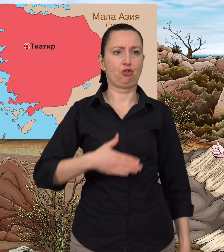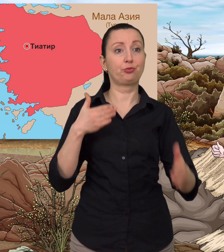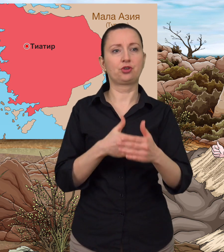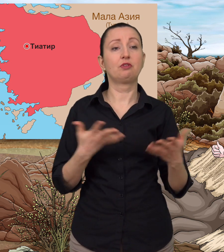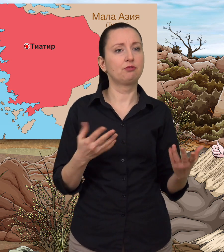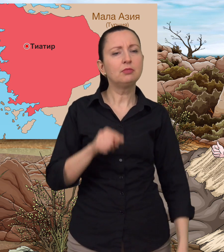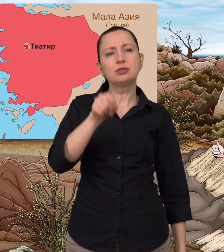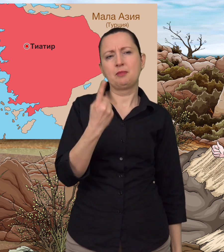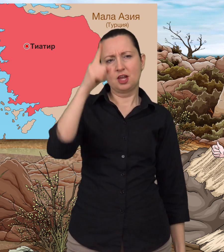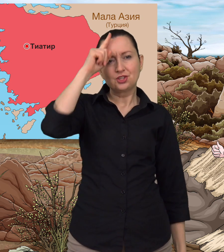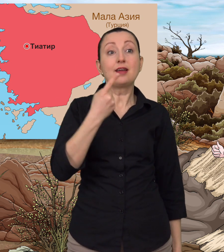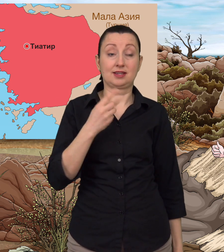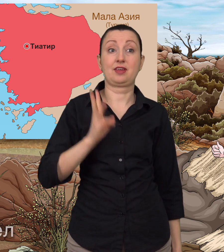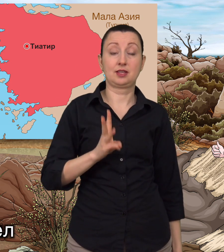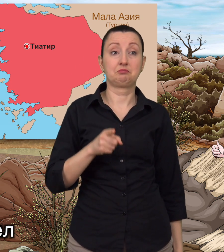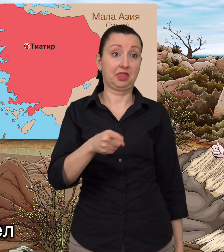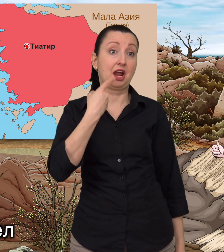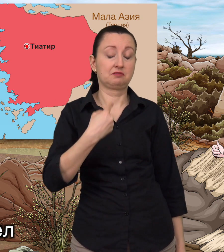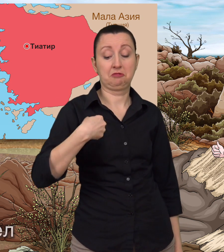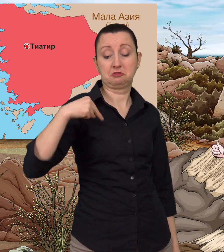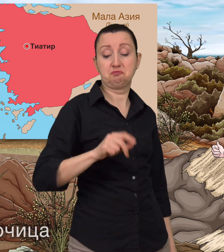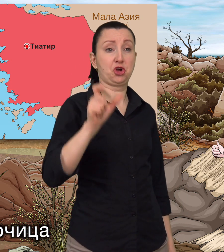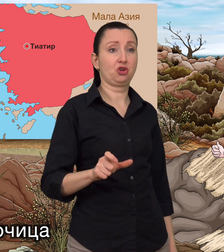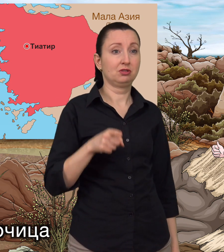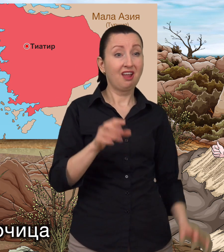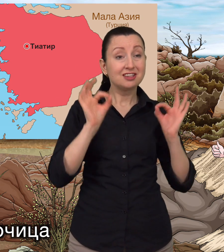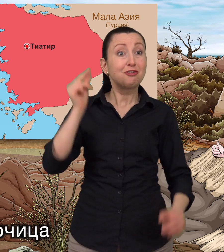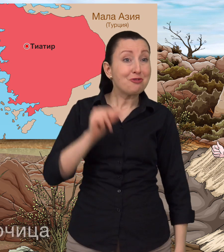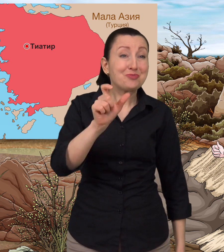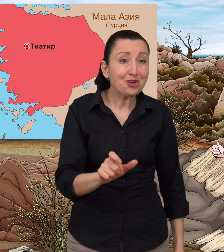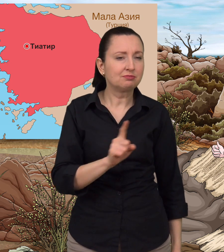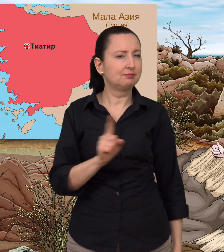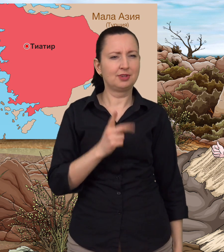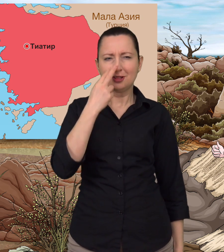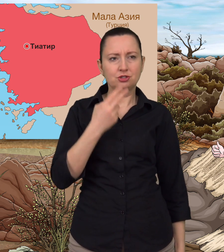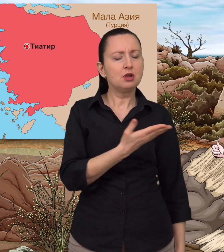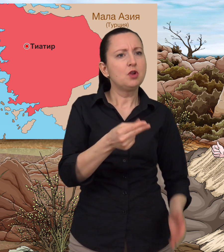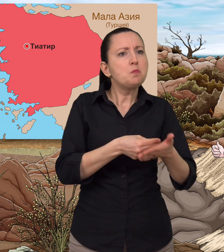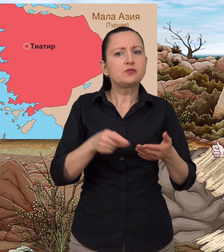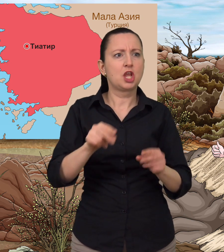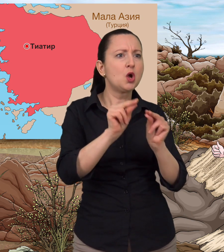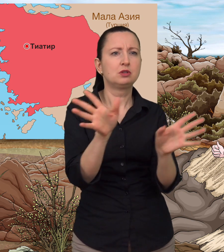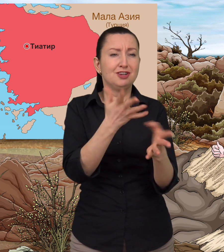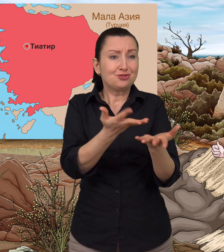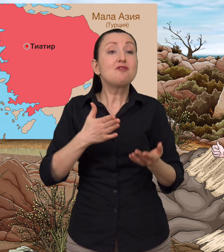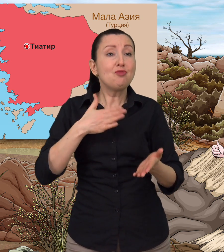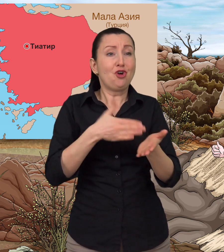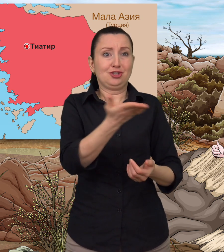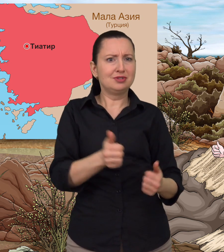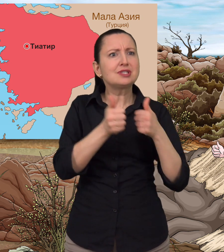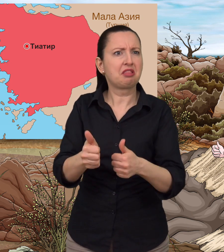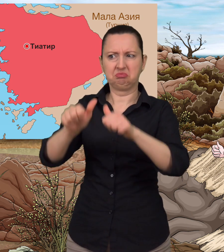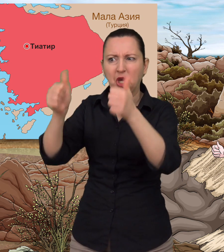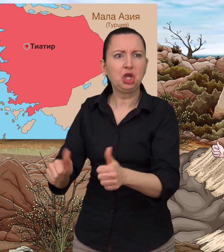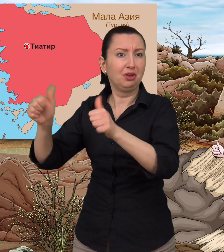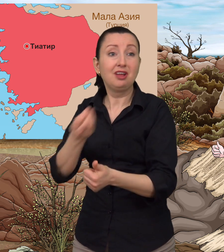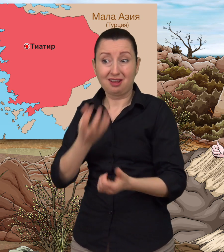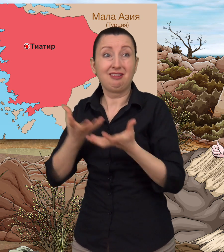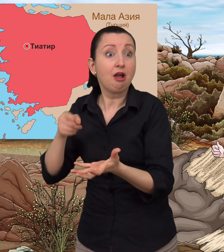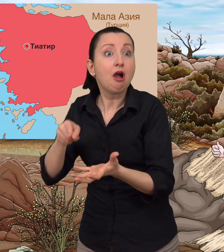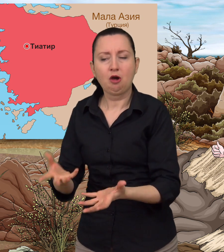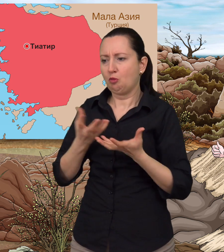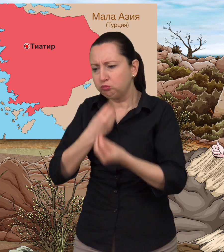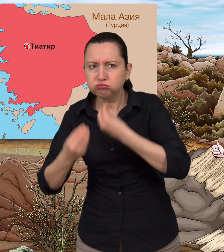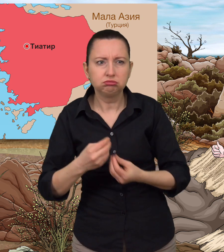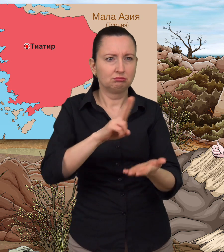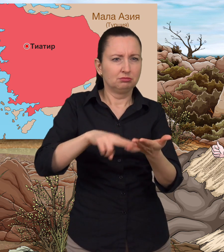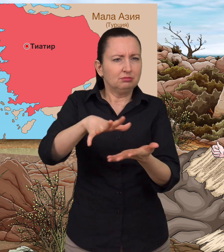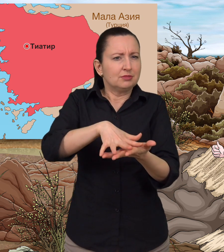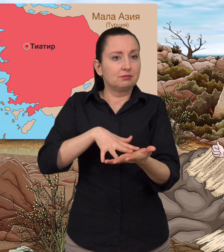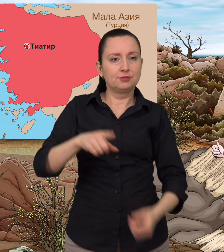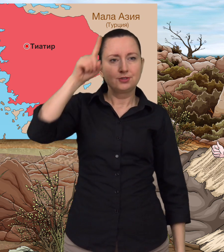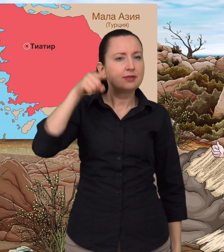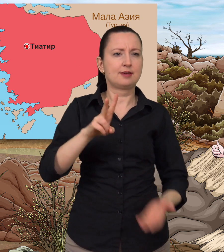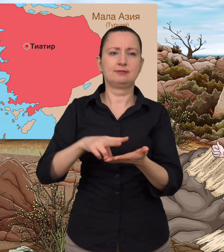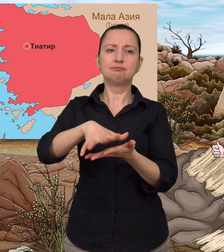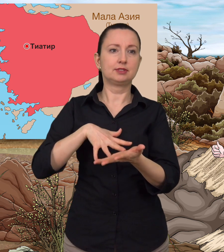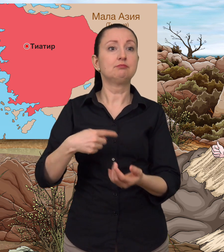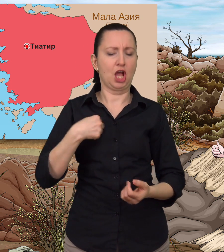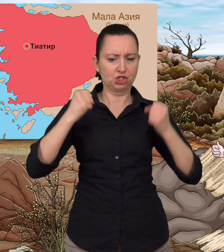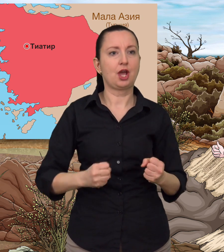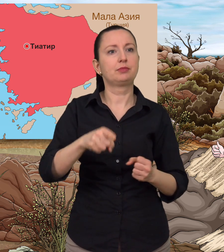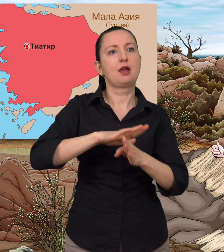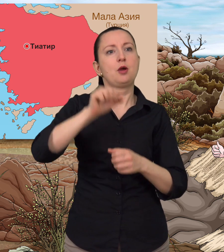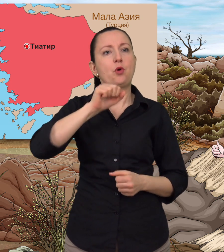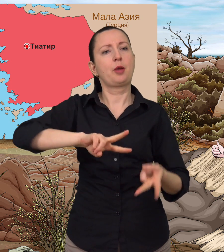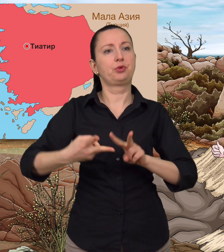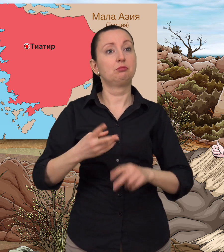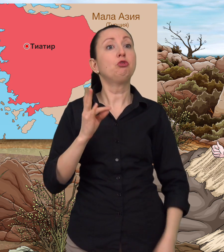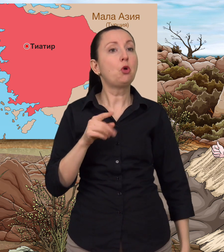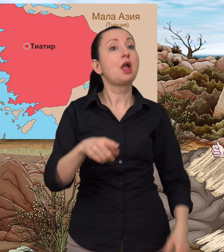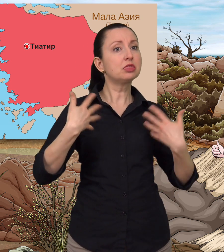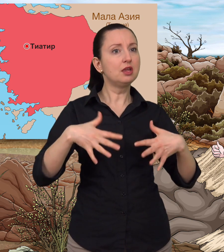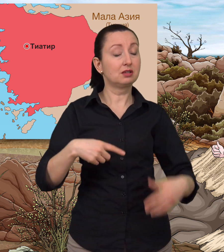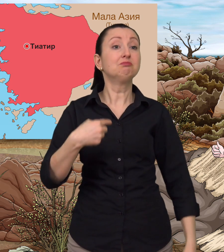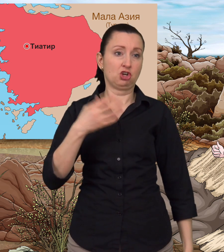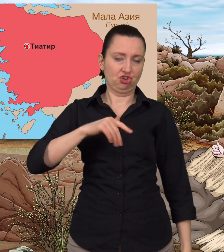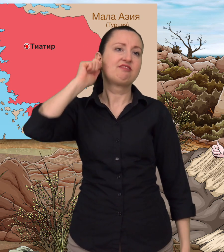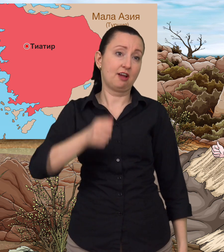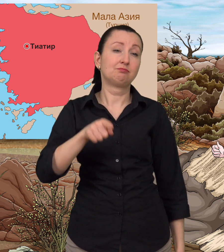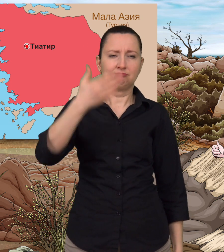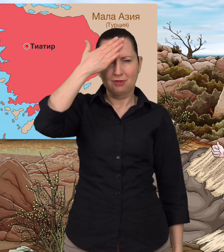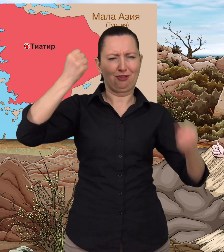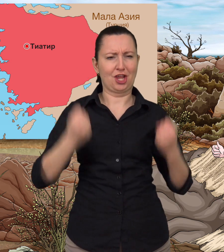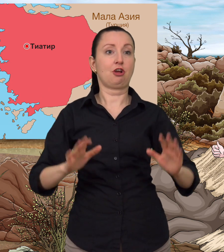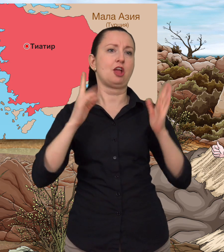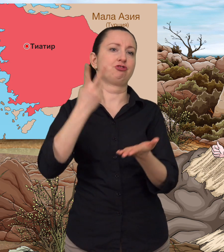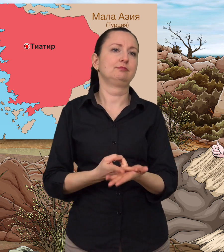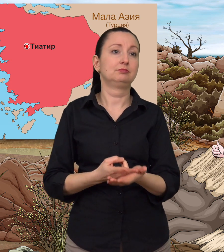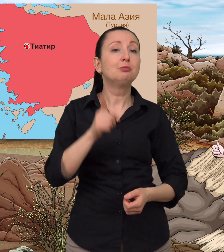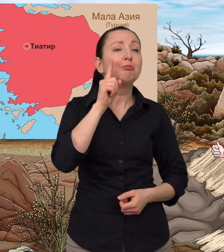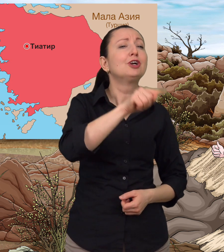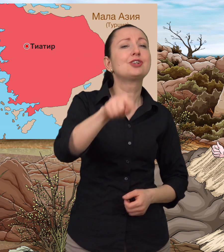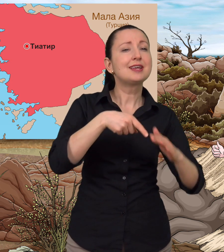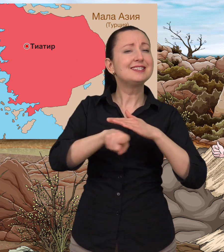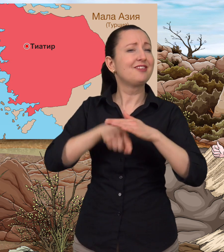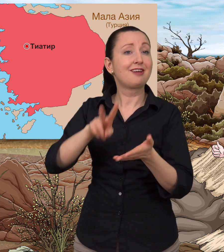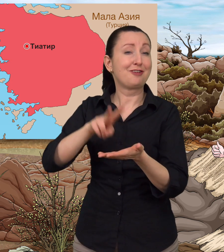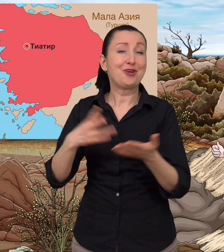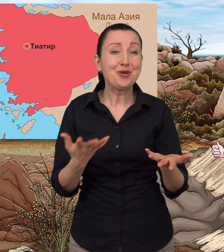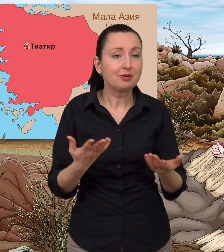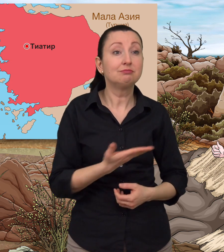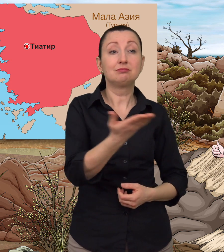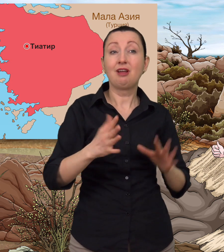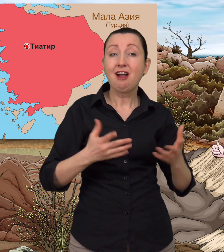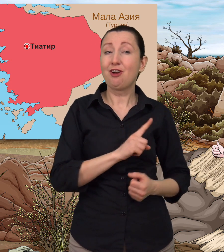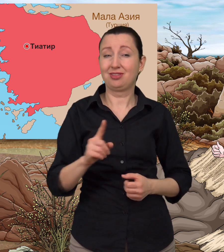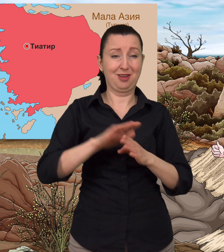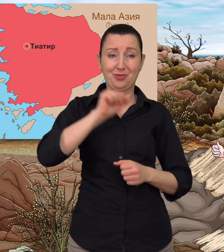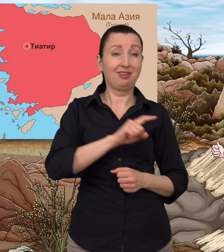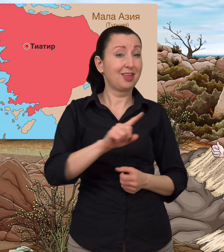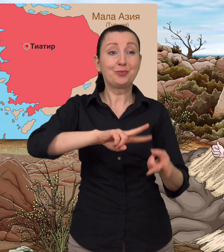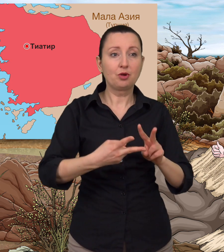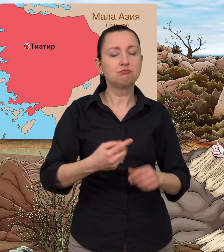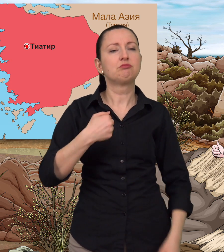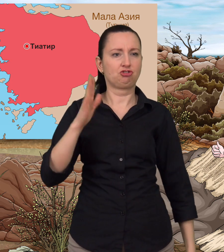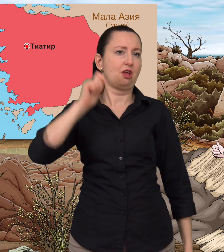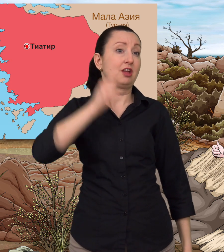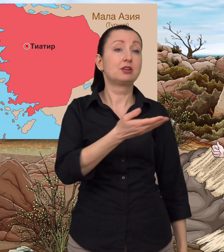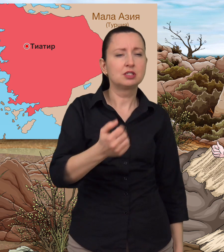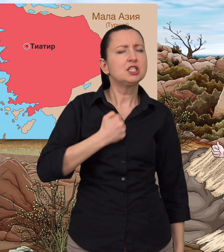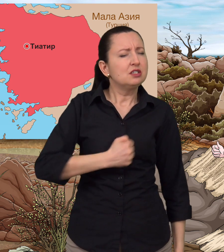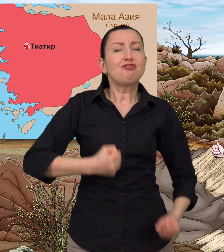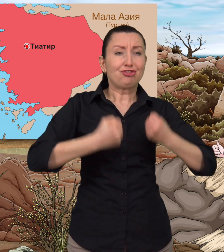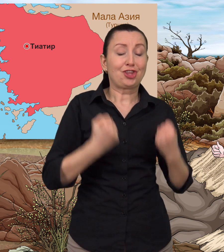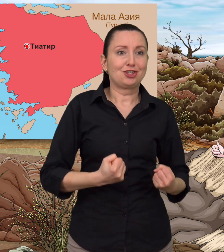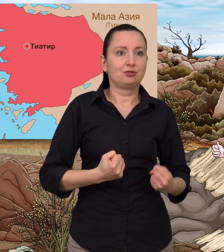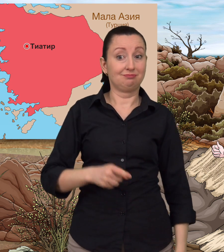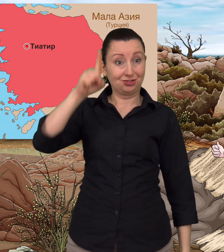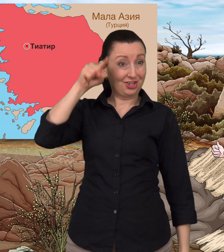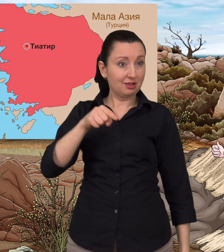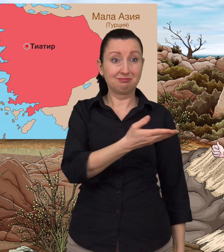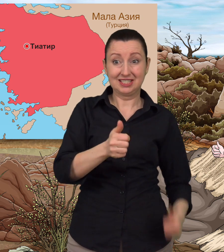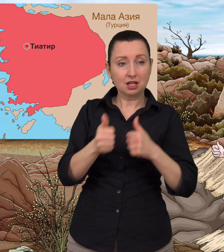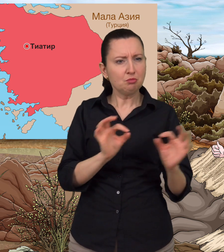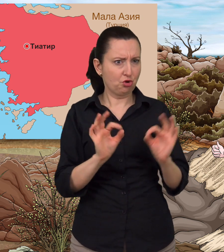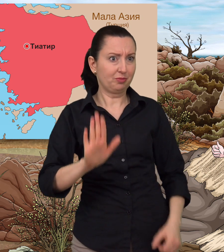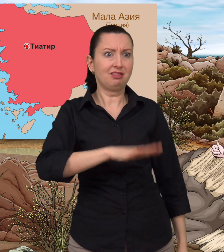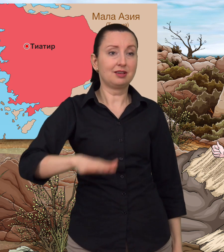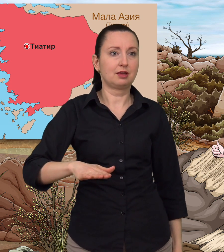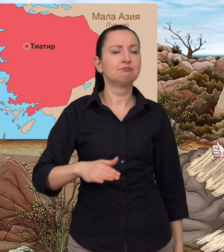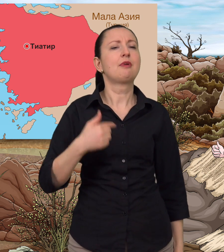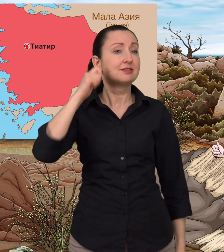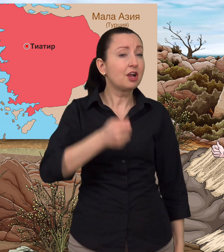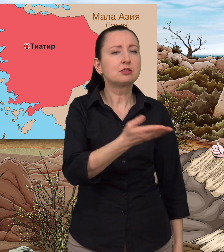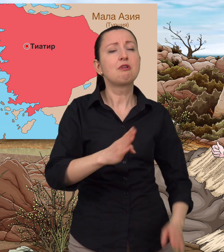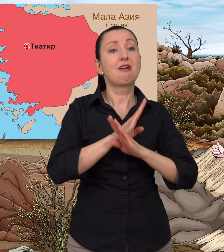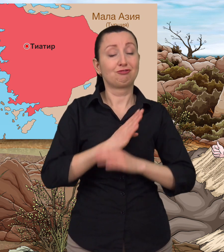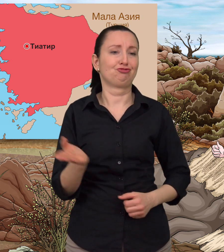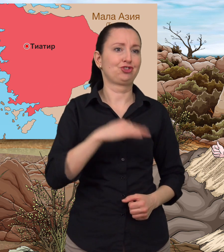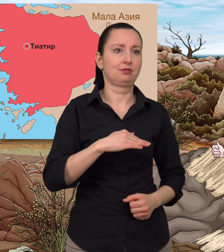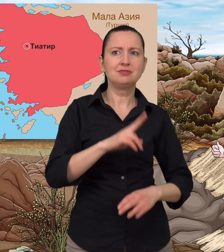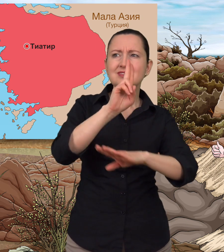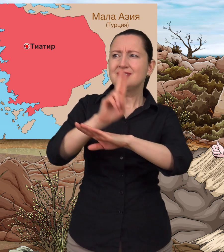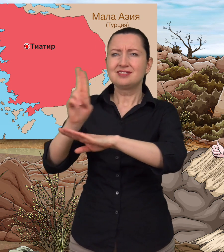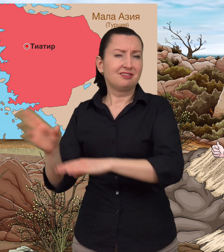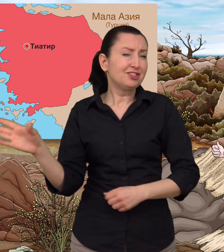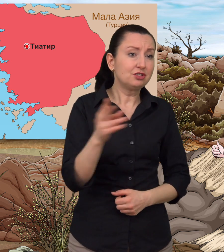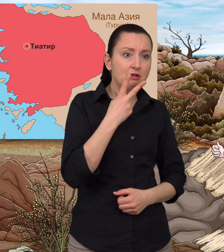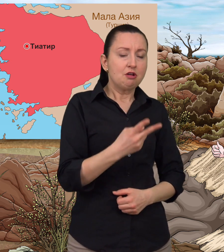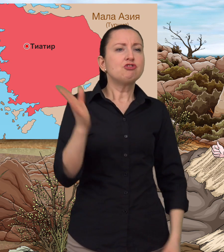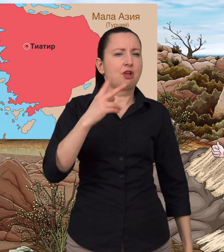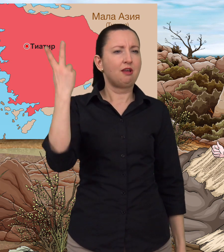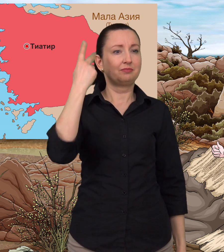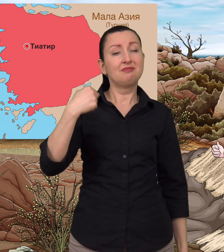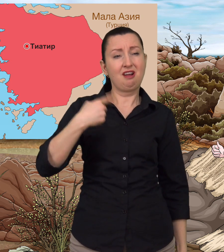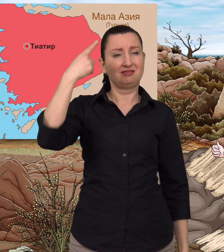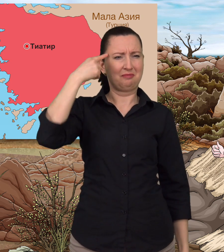But I have this against you: You tolerate that woman Jezebel, who calls herself a prophetess. By her teaching she misleads My servants to be sexually immoral and to eat food sacrificed to idols. Even though I have given her time to repent of her immorality, she is unwilling. Behold, I will cast her onto a bed of sickness, and those who commit adultery with her will suffer great tribulation unless they repent of her deeds.